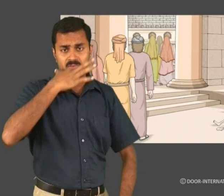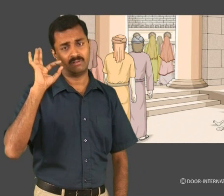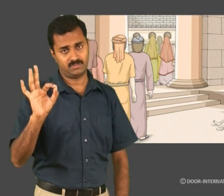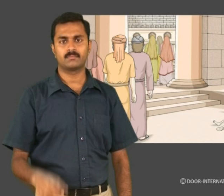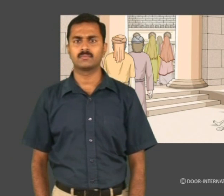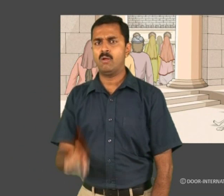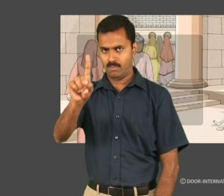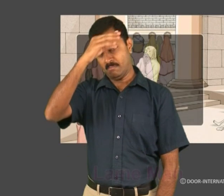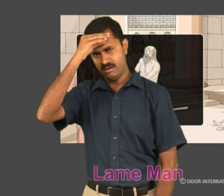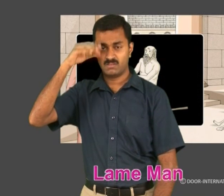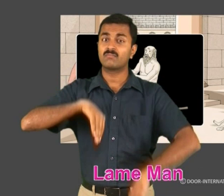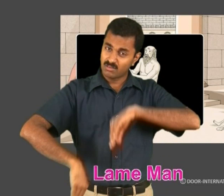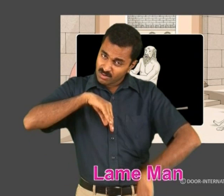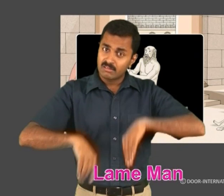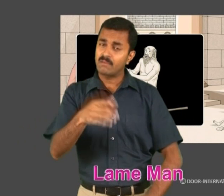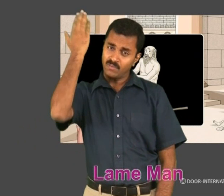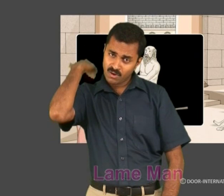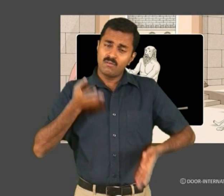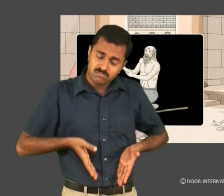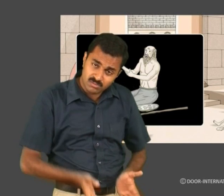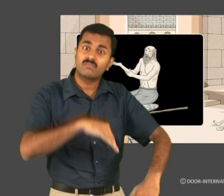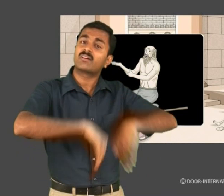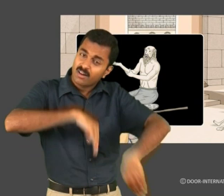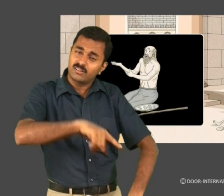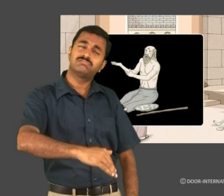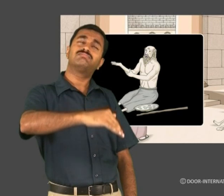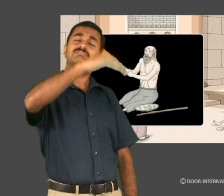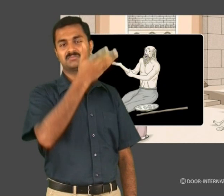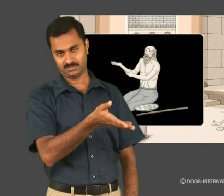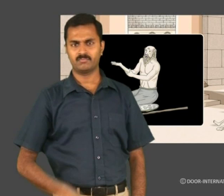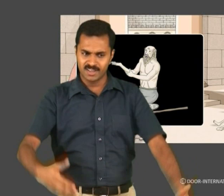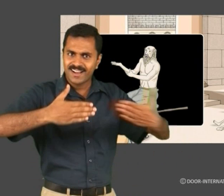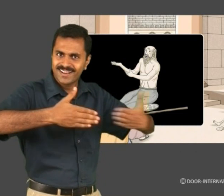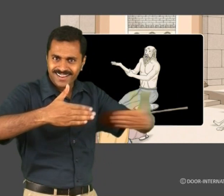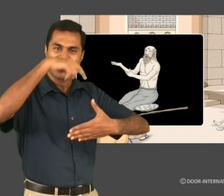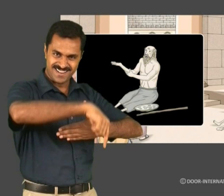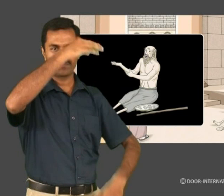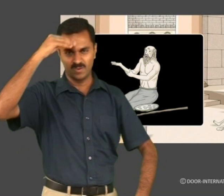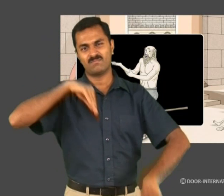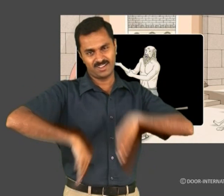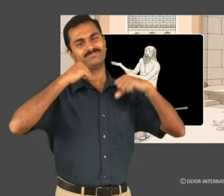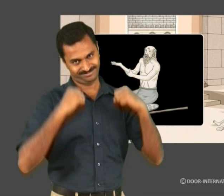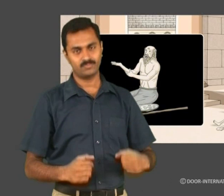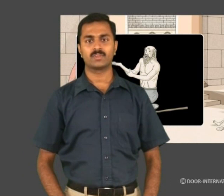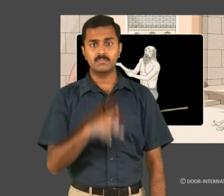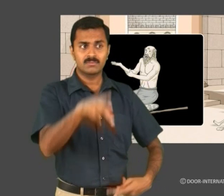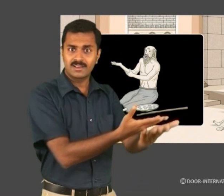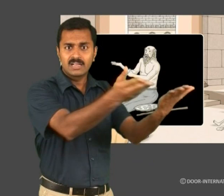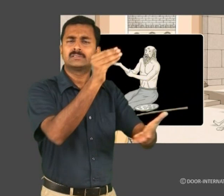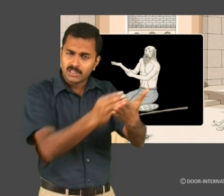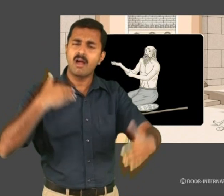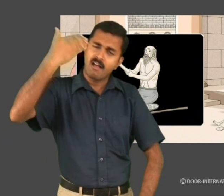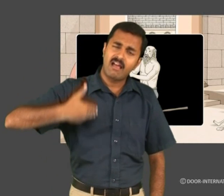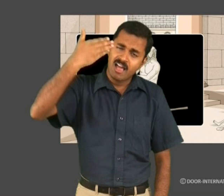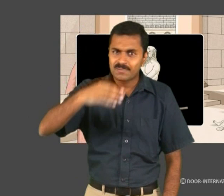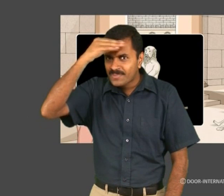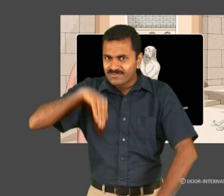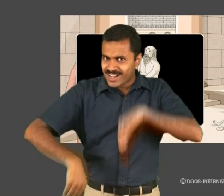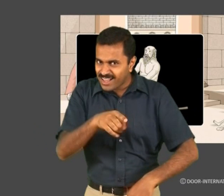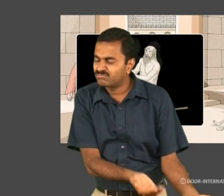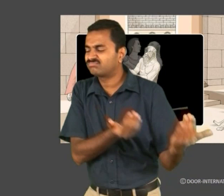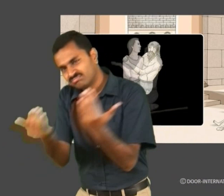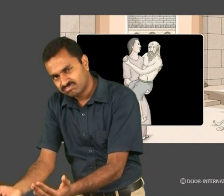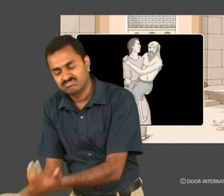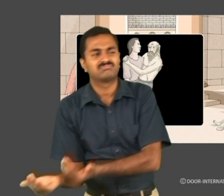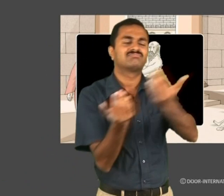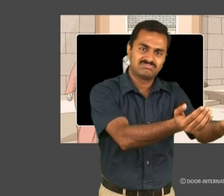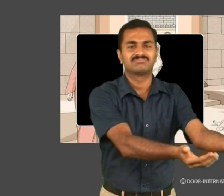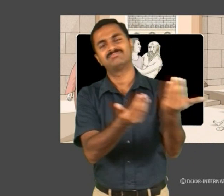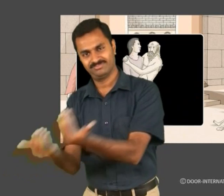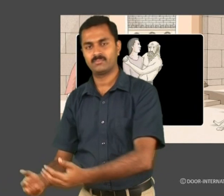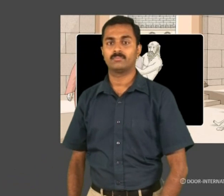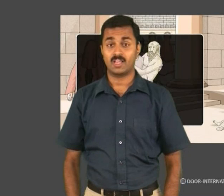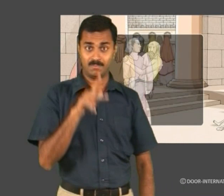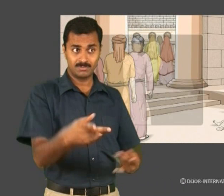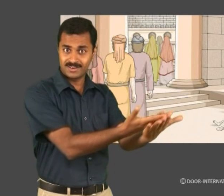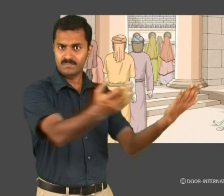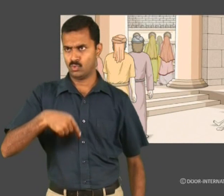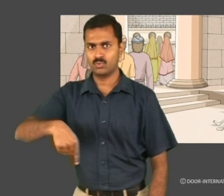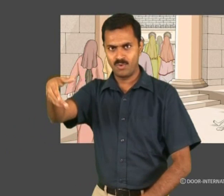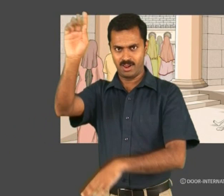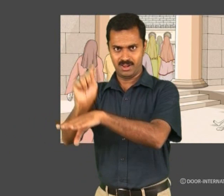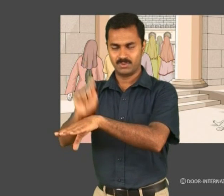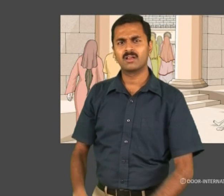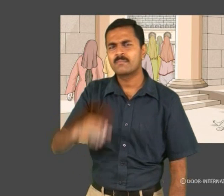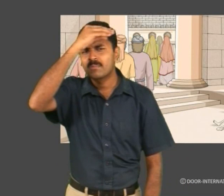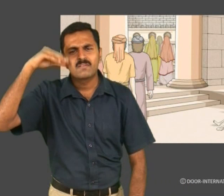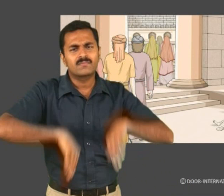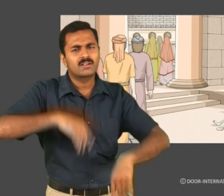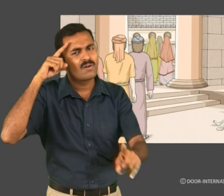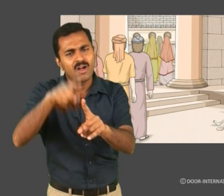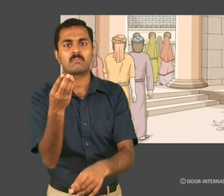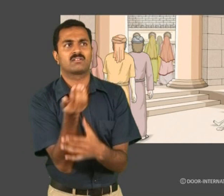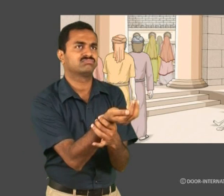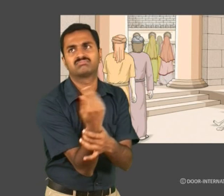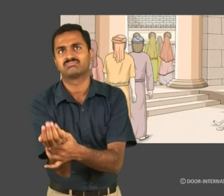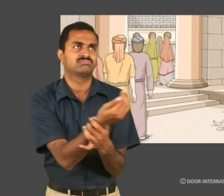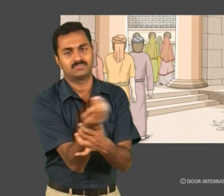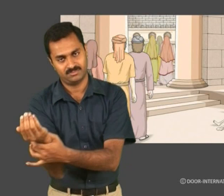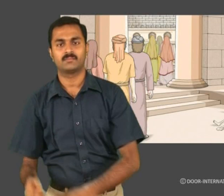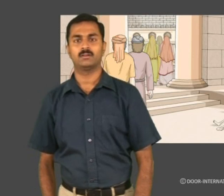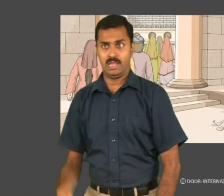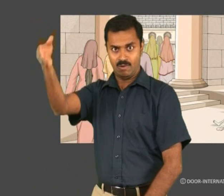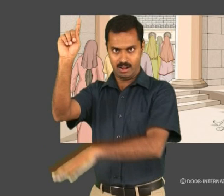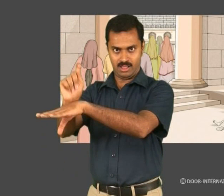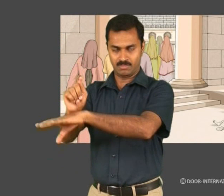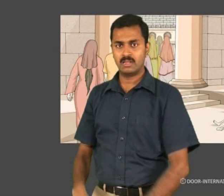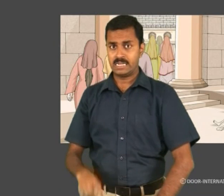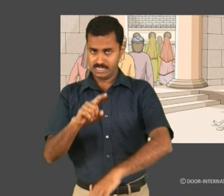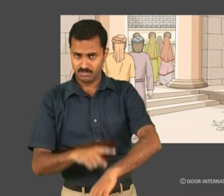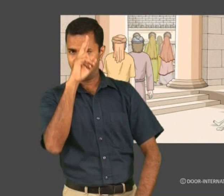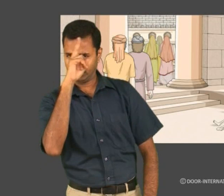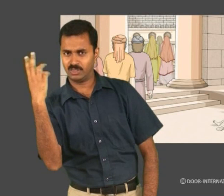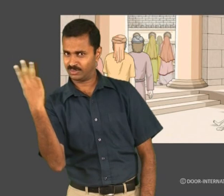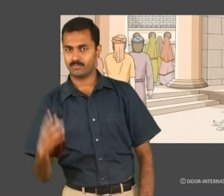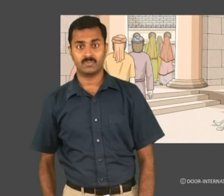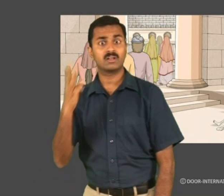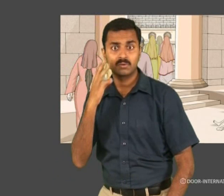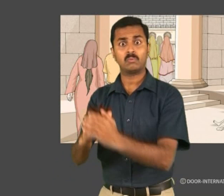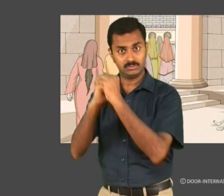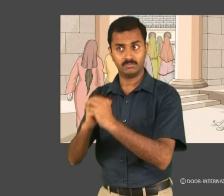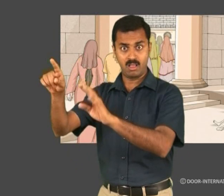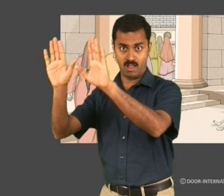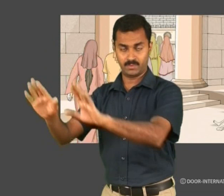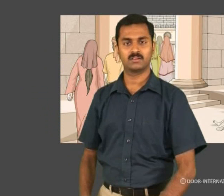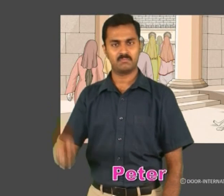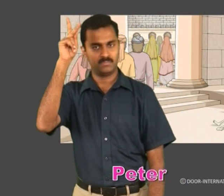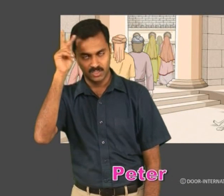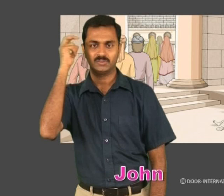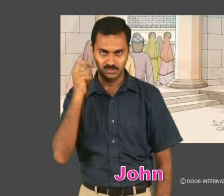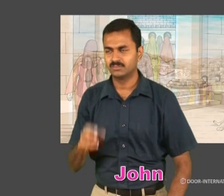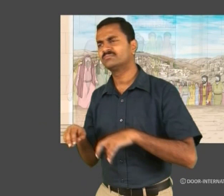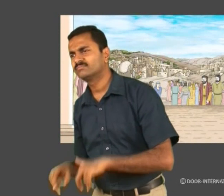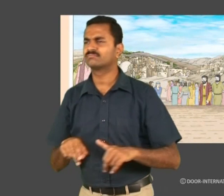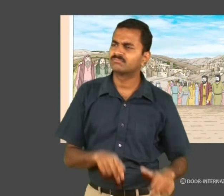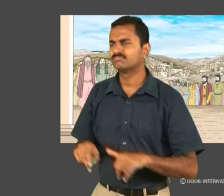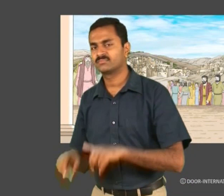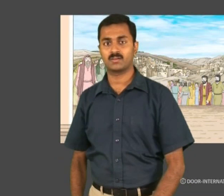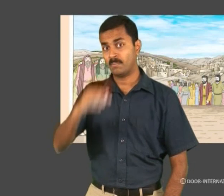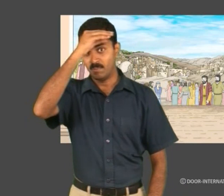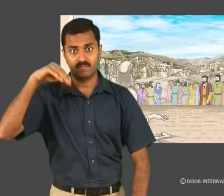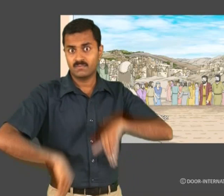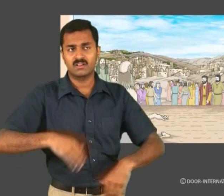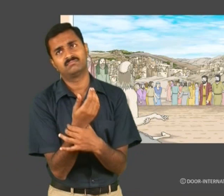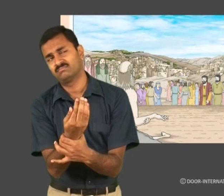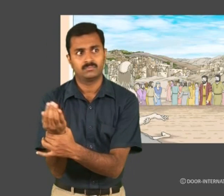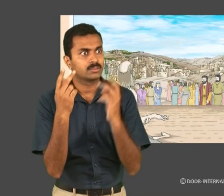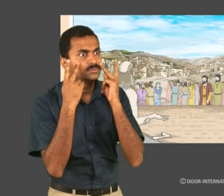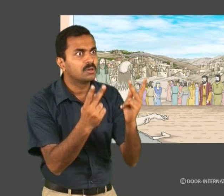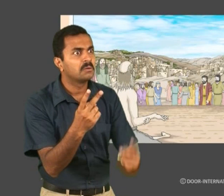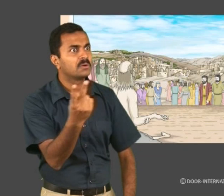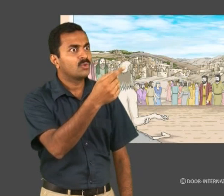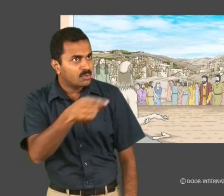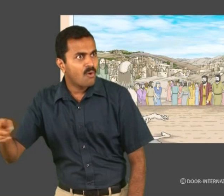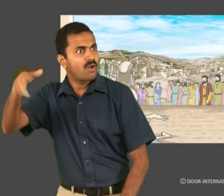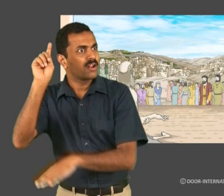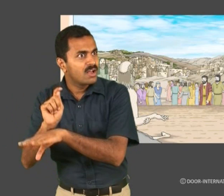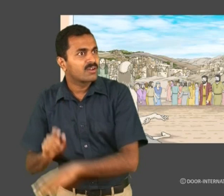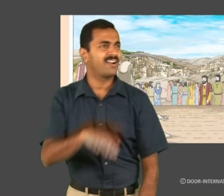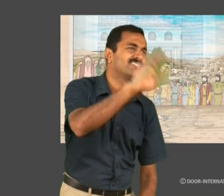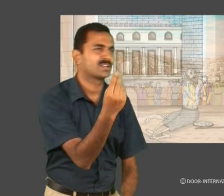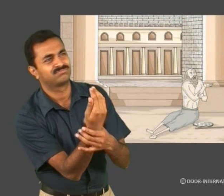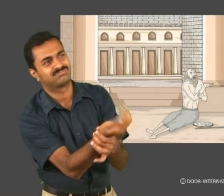And a man who was lame from birth was being carried to the temple gate called Beautiful, where he was put every day to beg from those entering the temple courts.